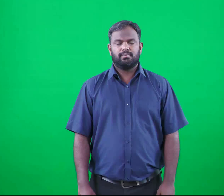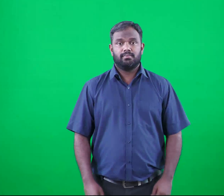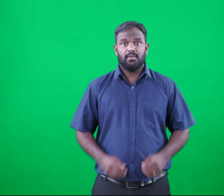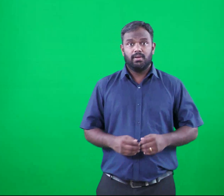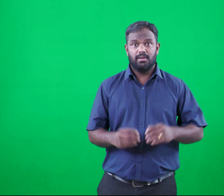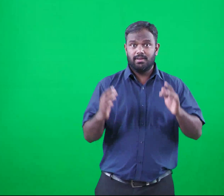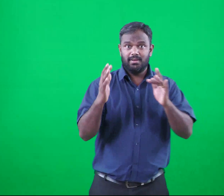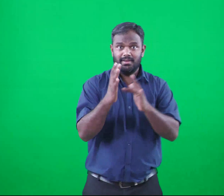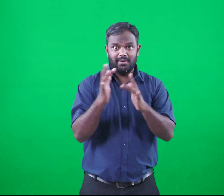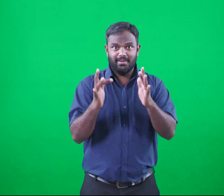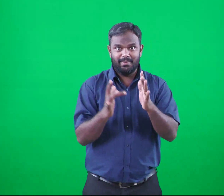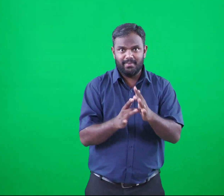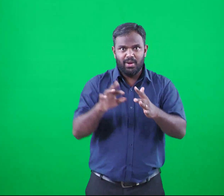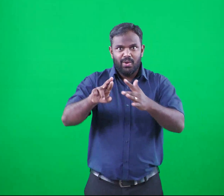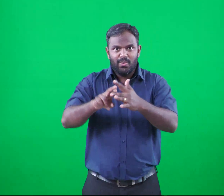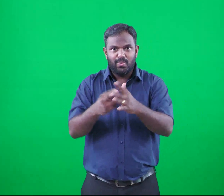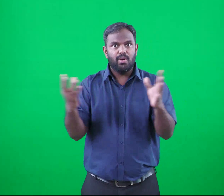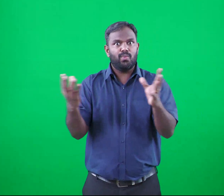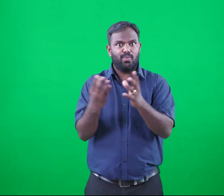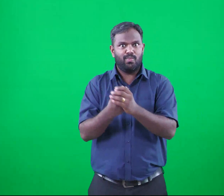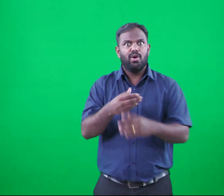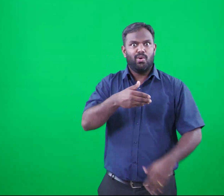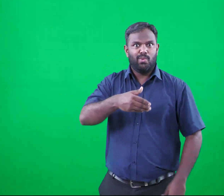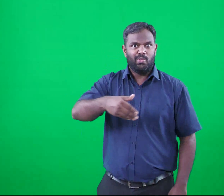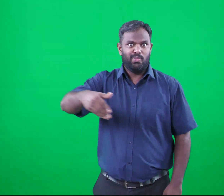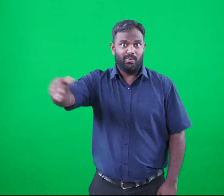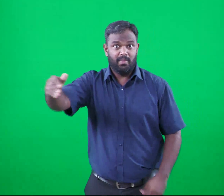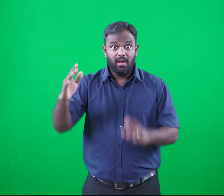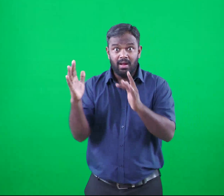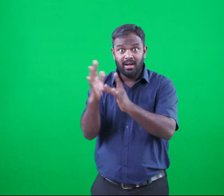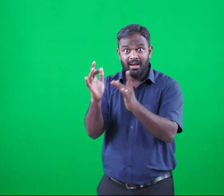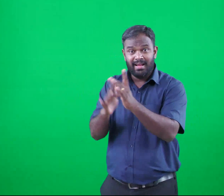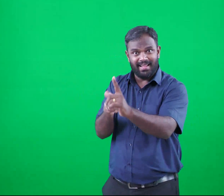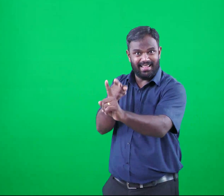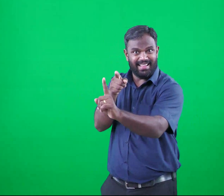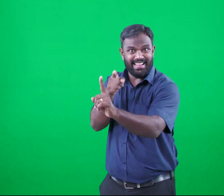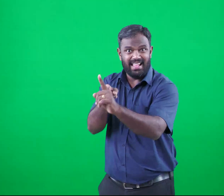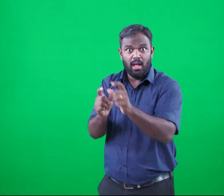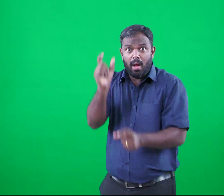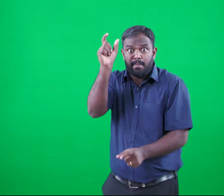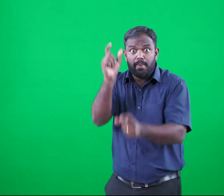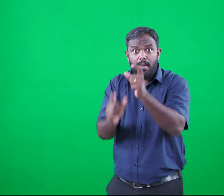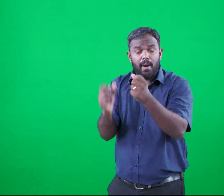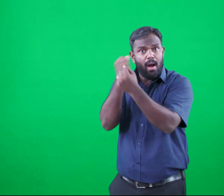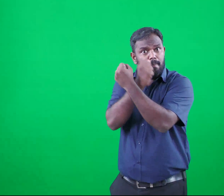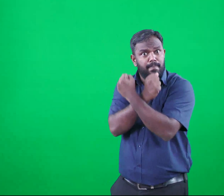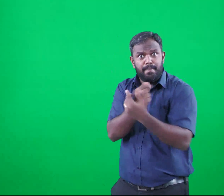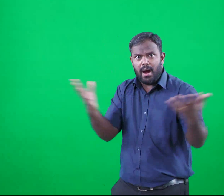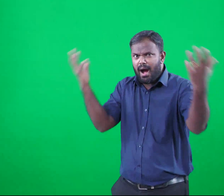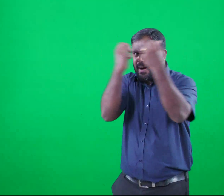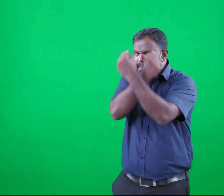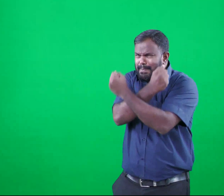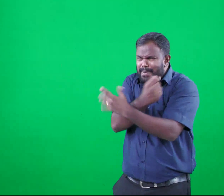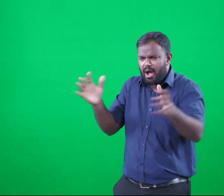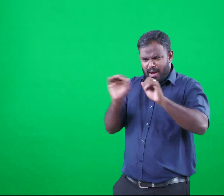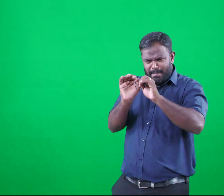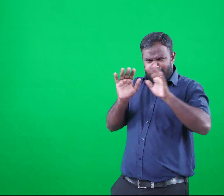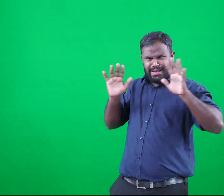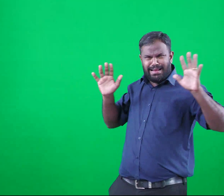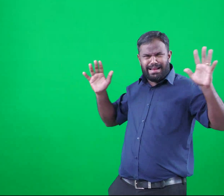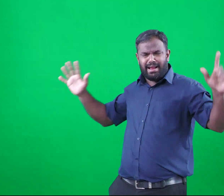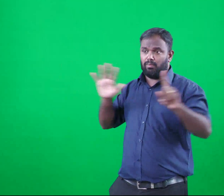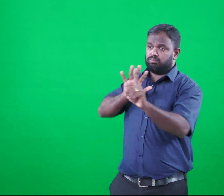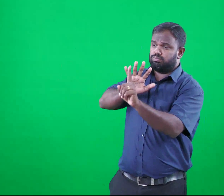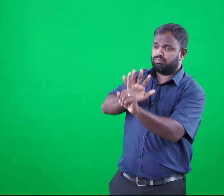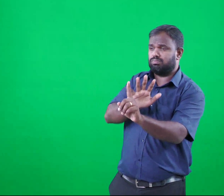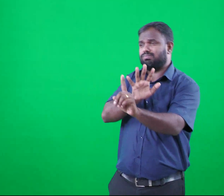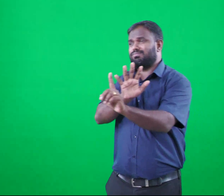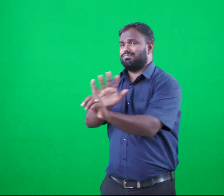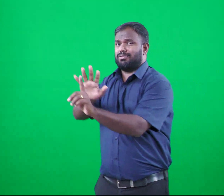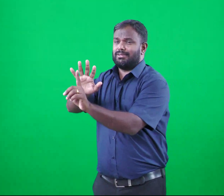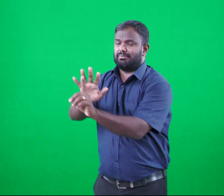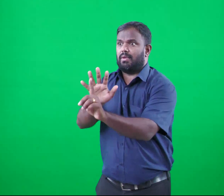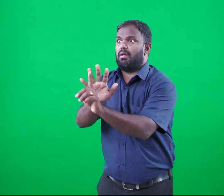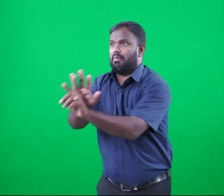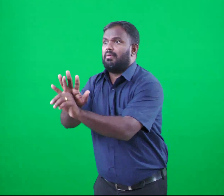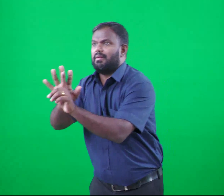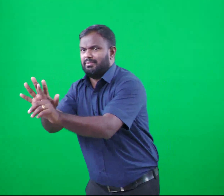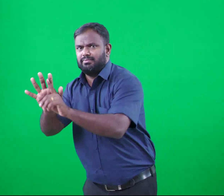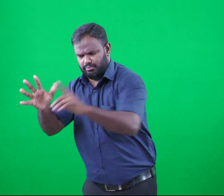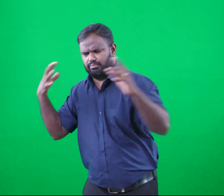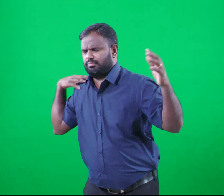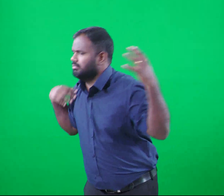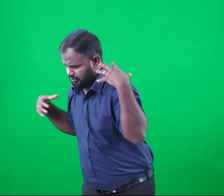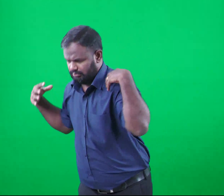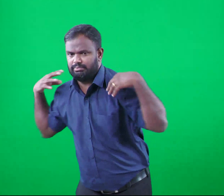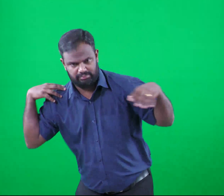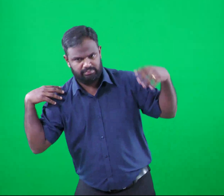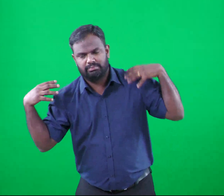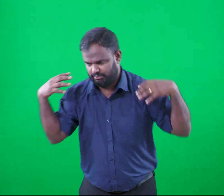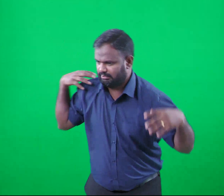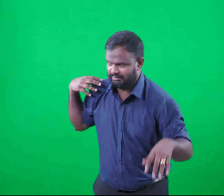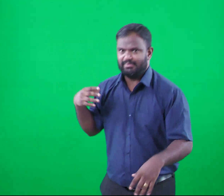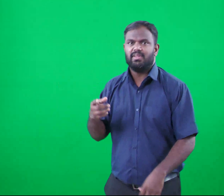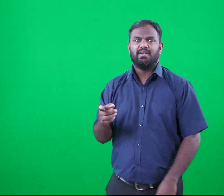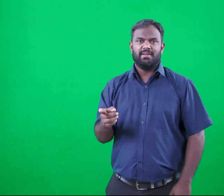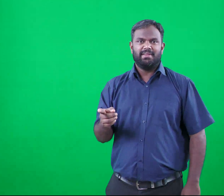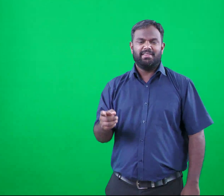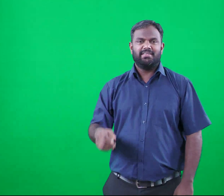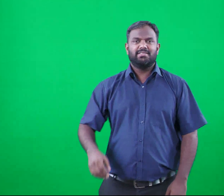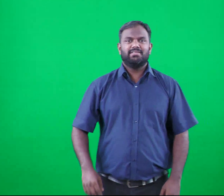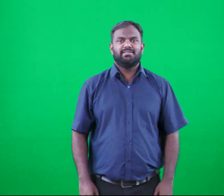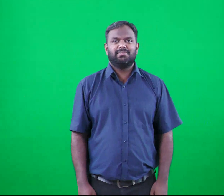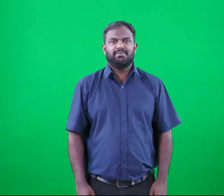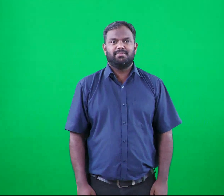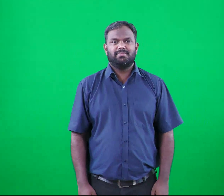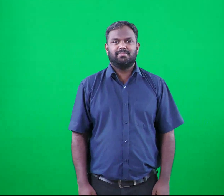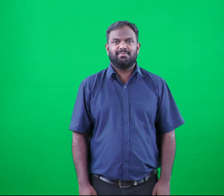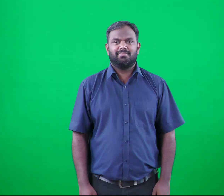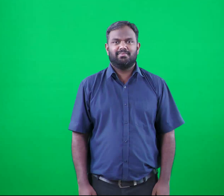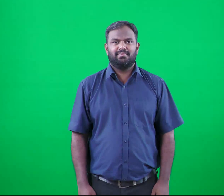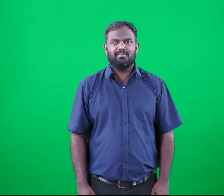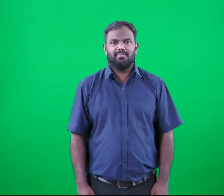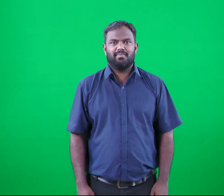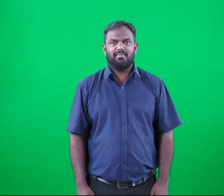So Jesus went with him, and a large crowd followed and pressed around Him.